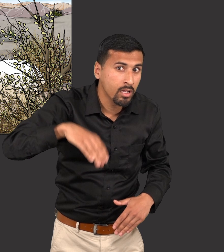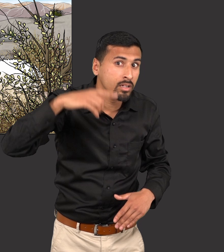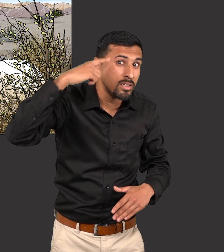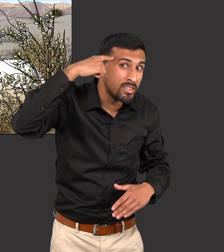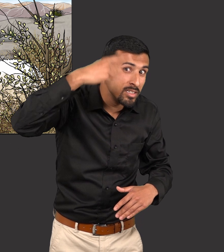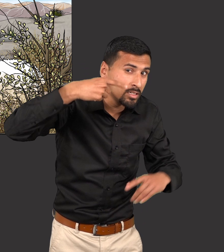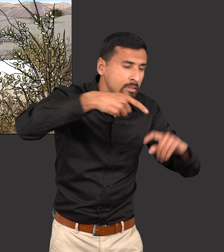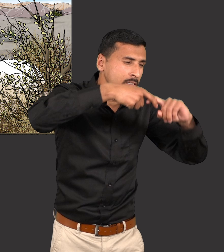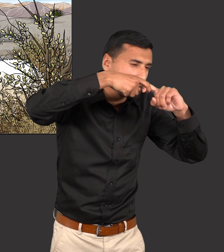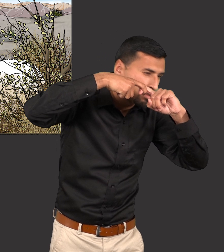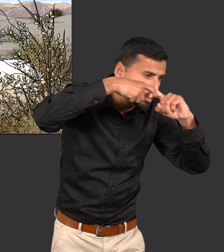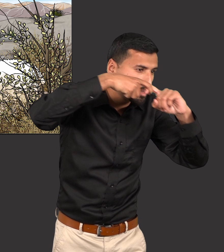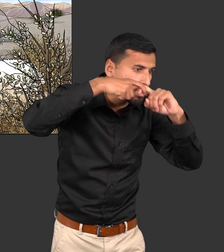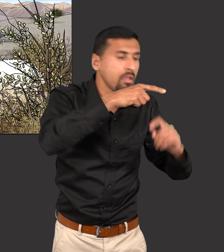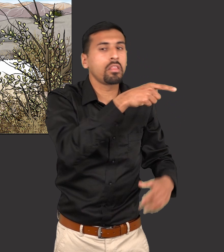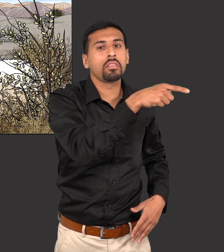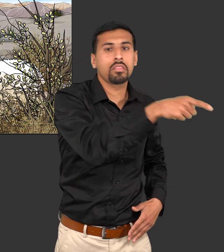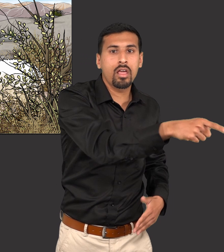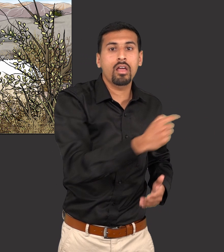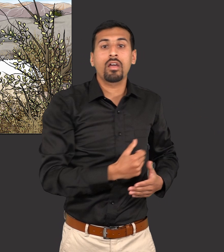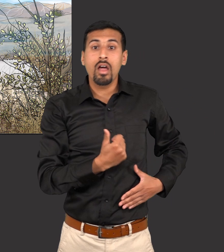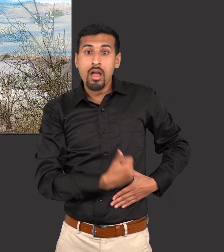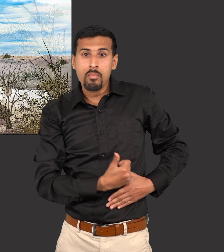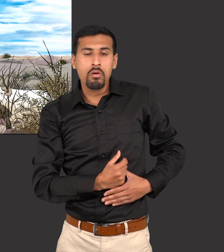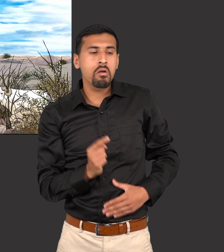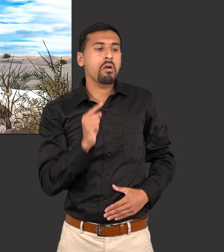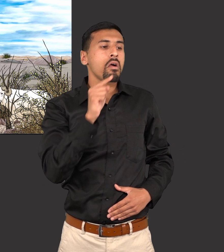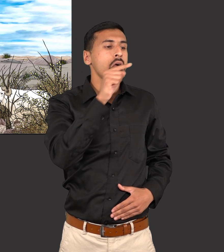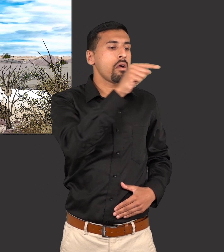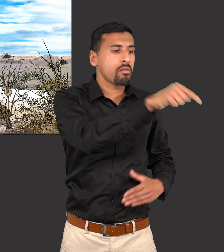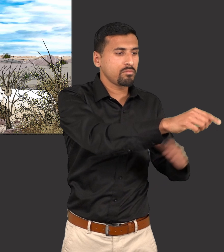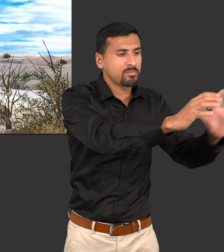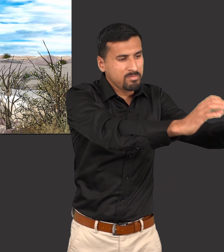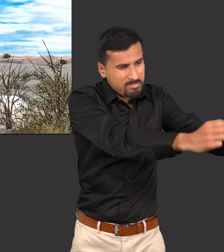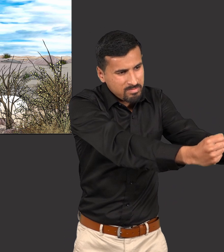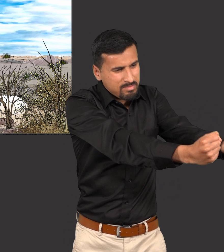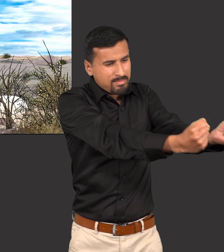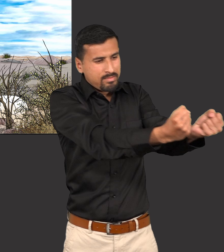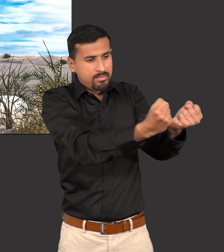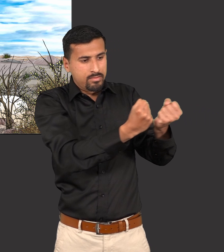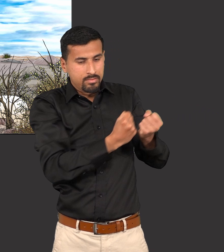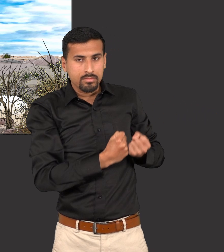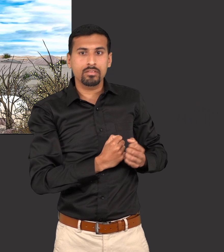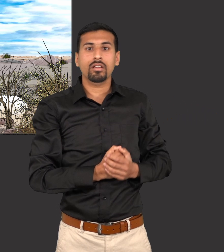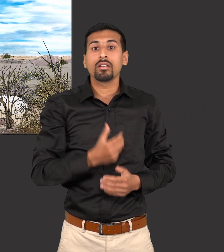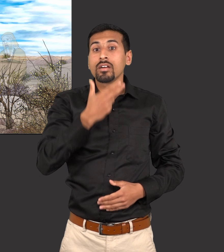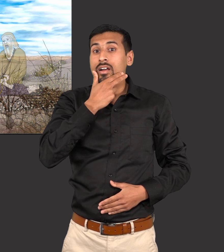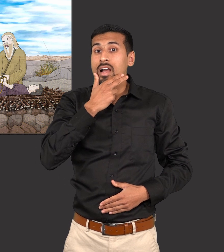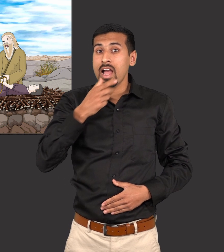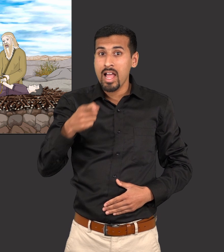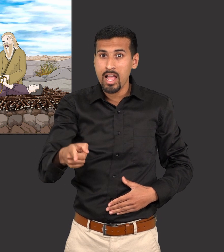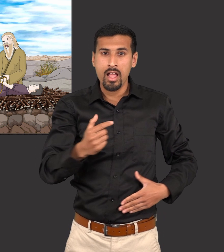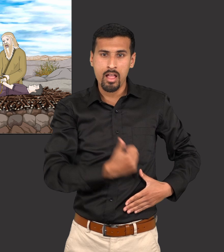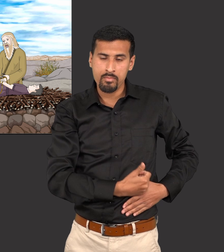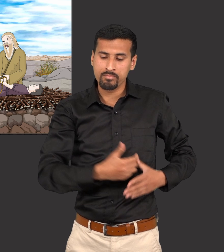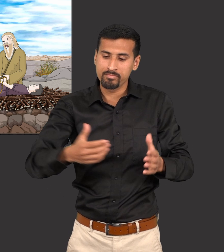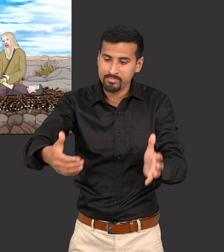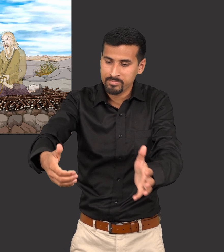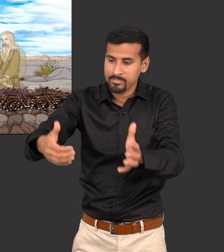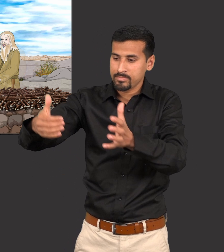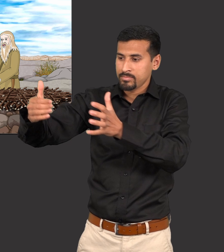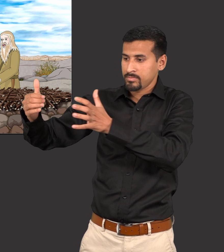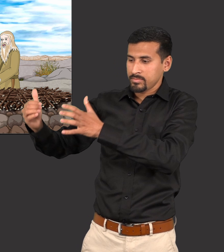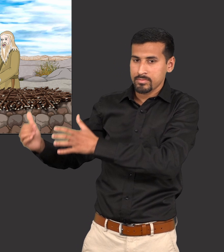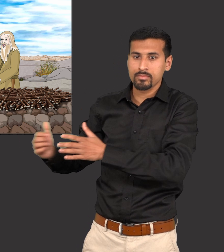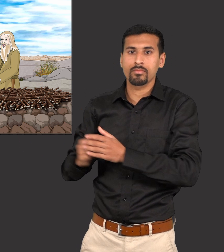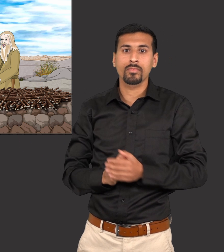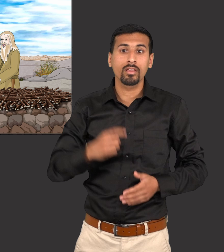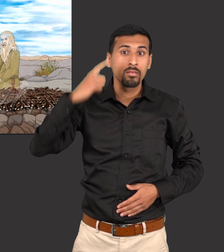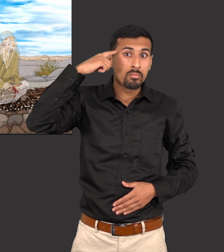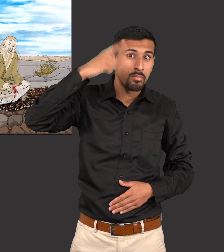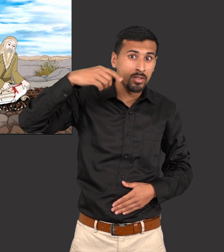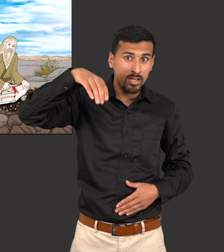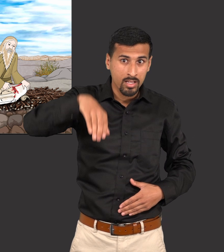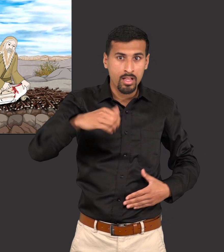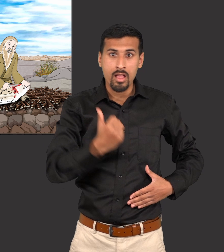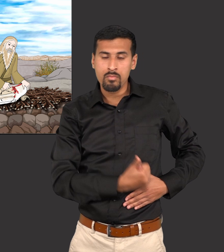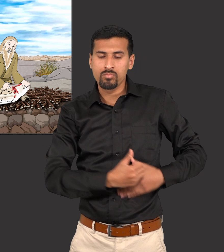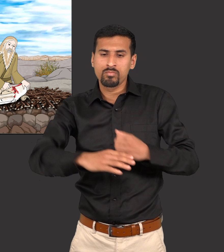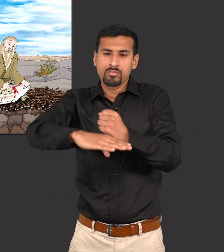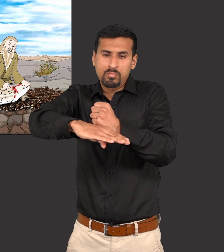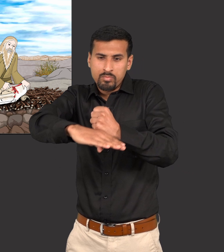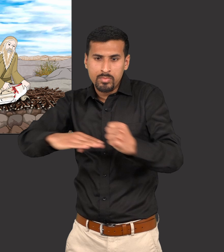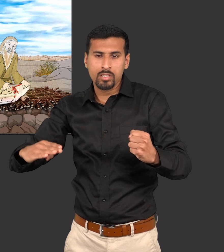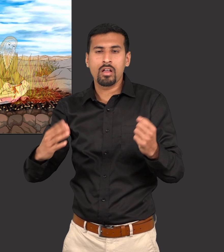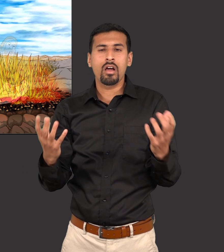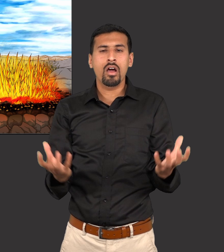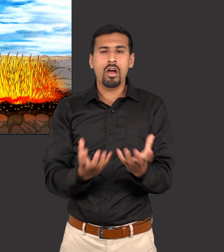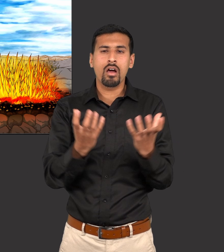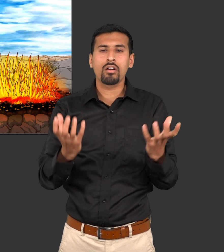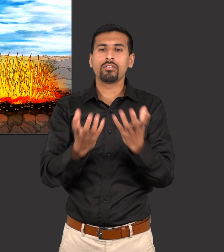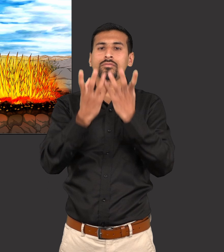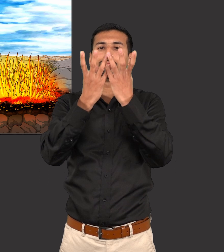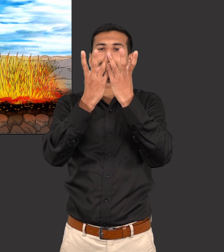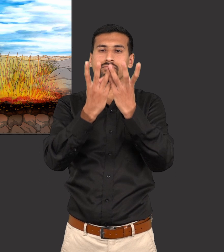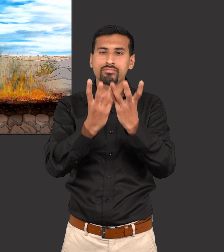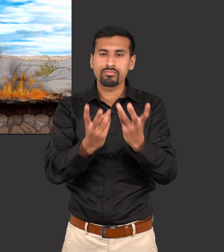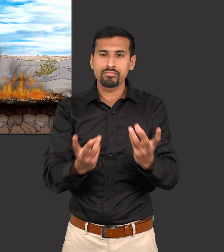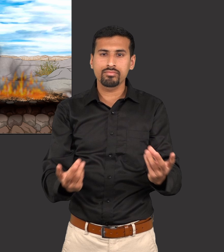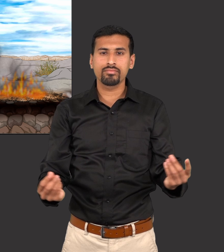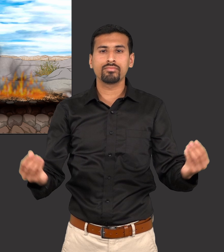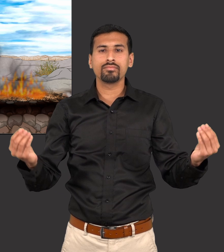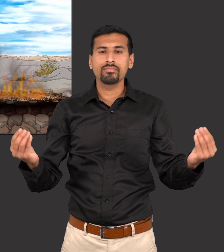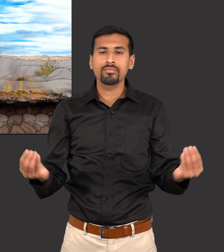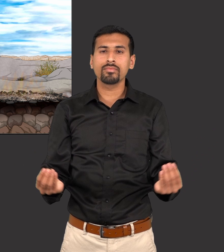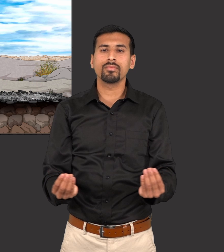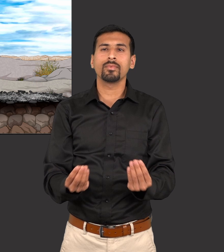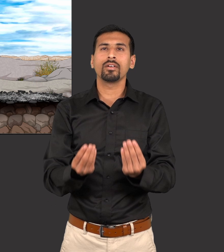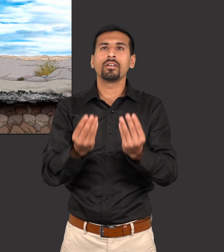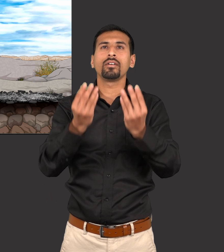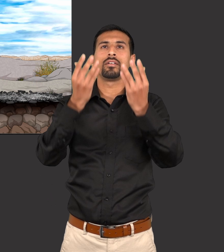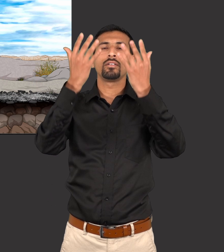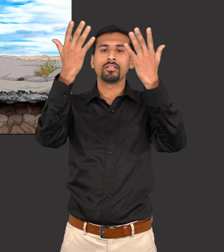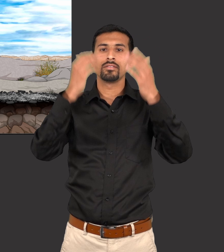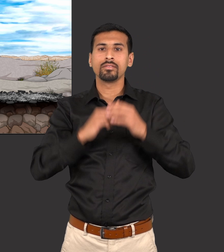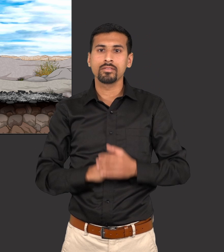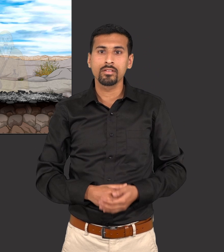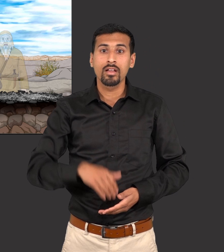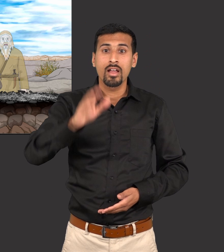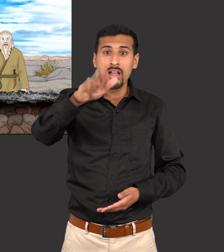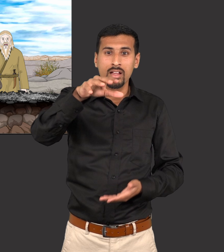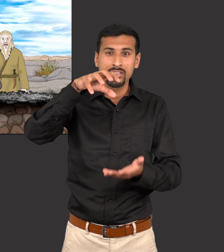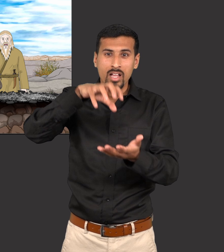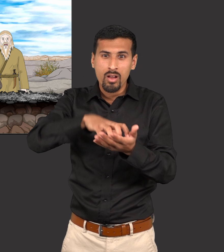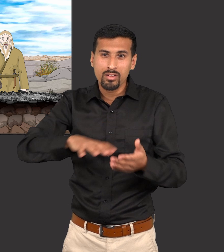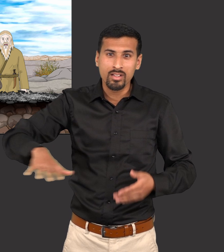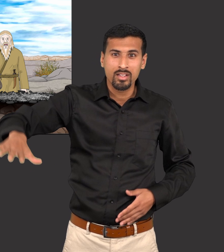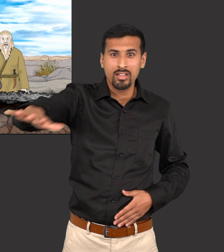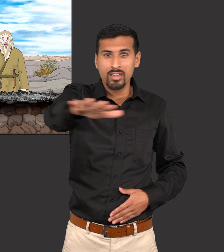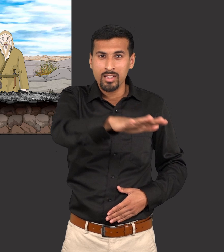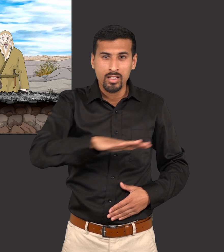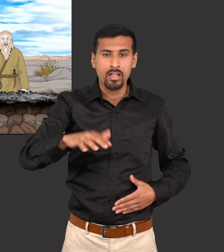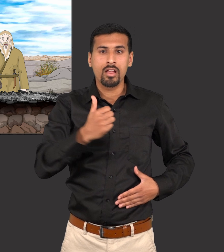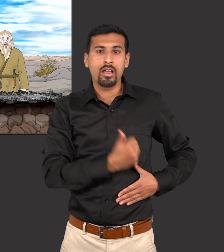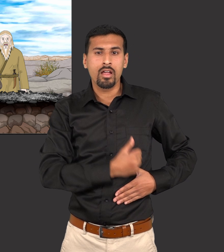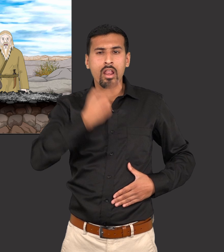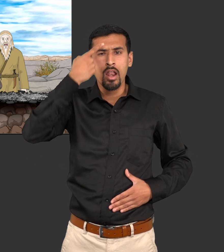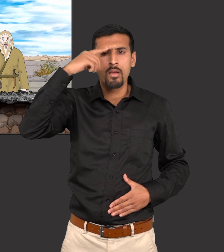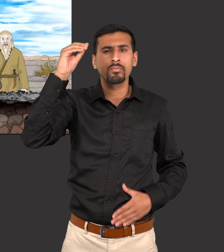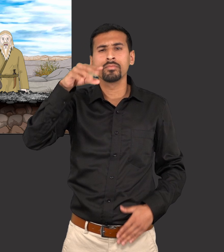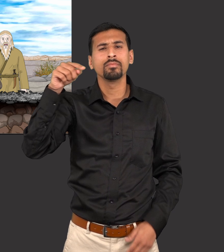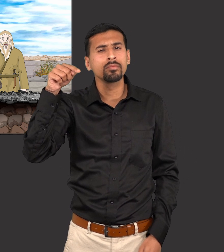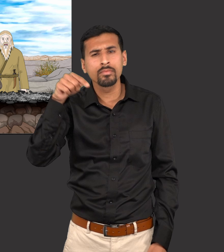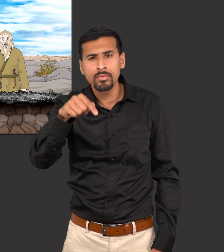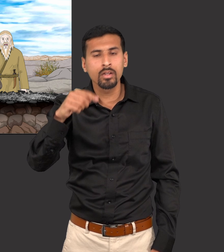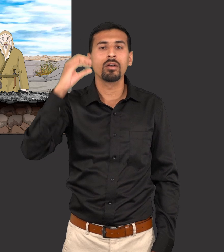So he went and took the ram and offered it as a burnt offering in place of his son.